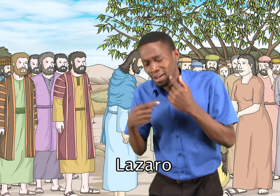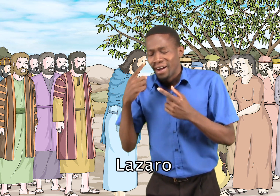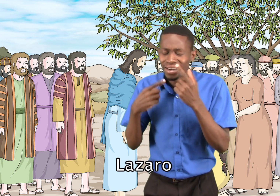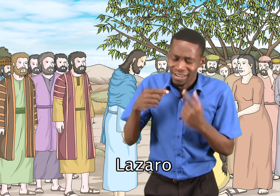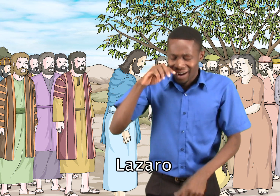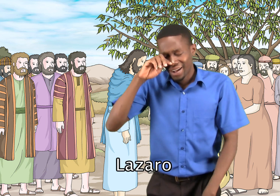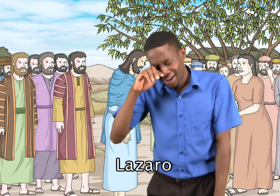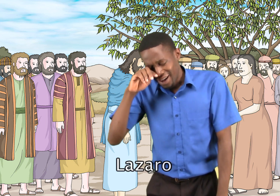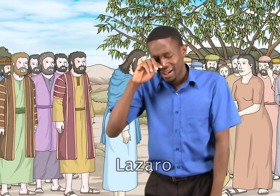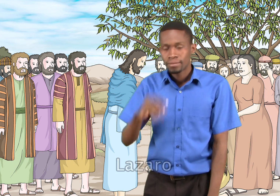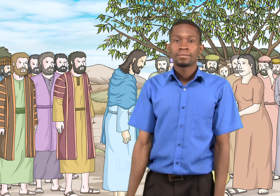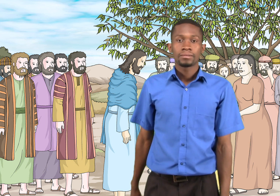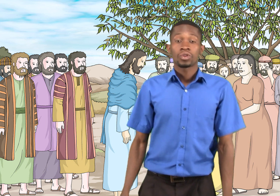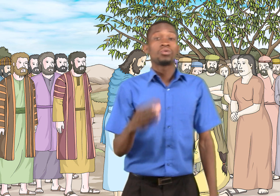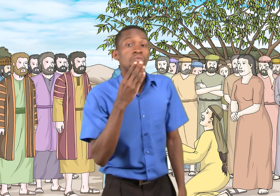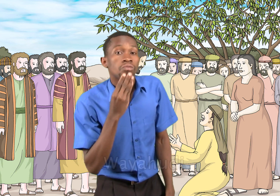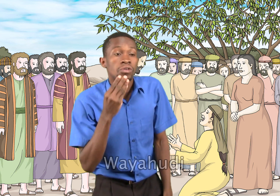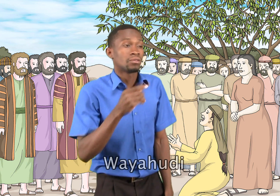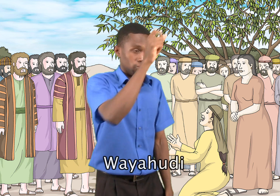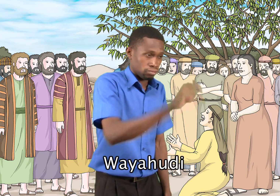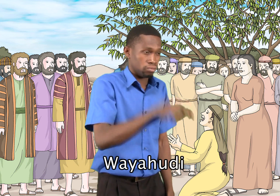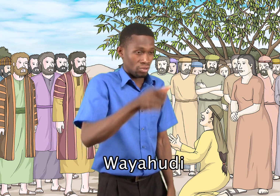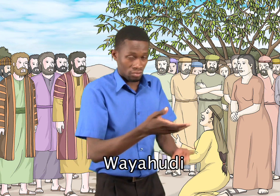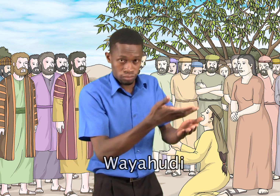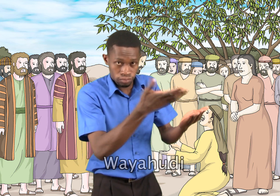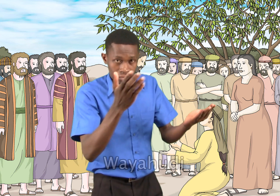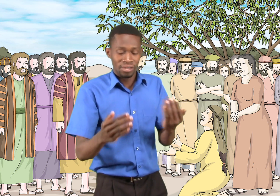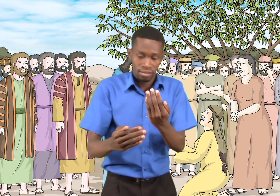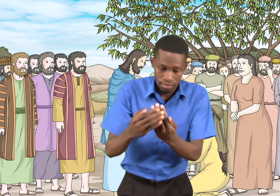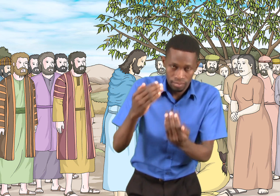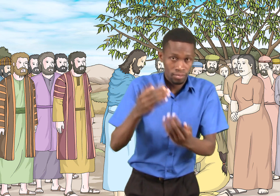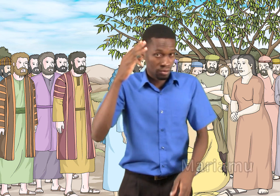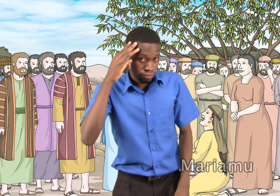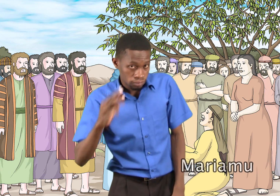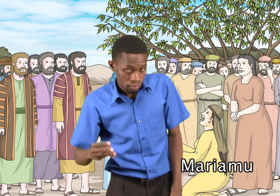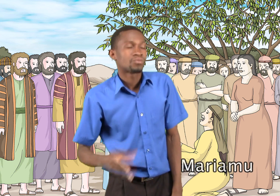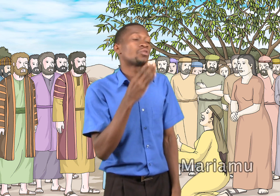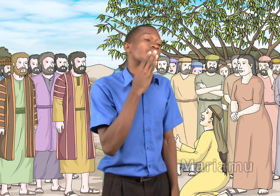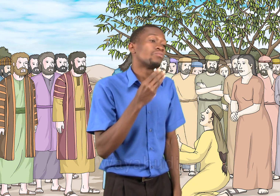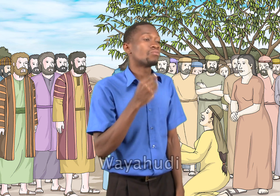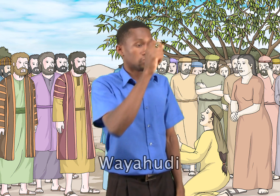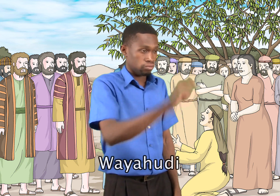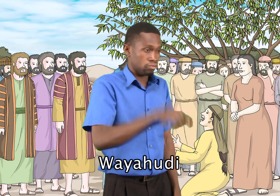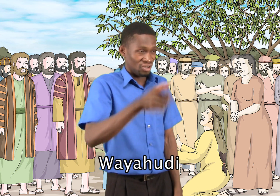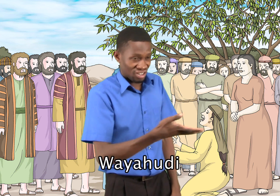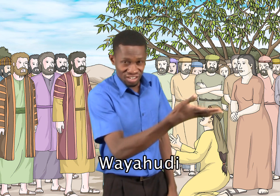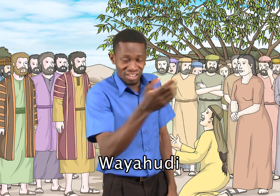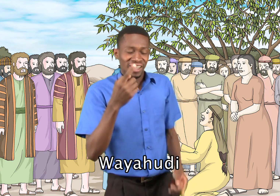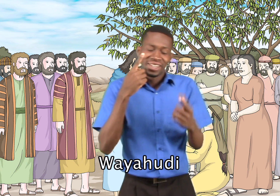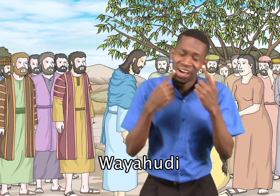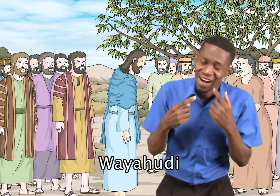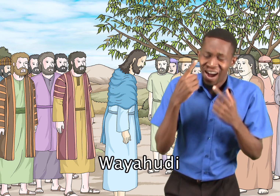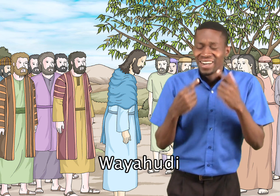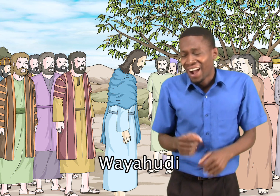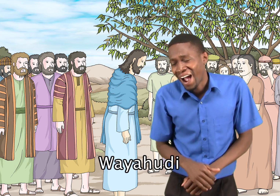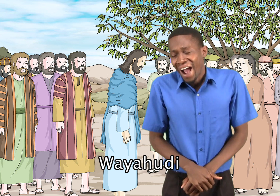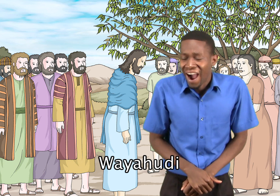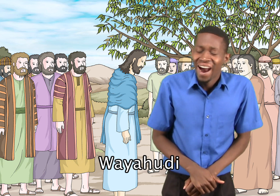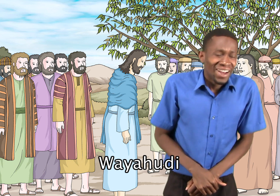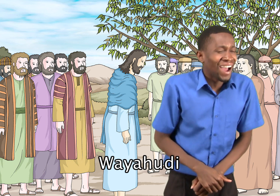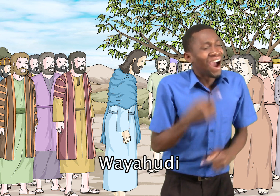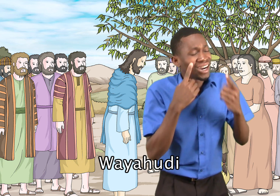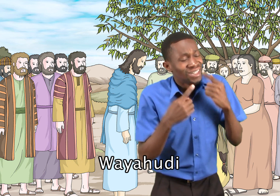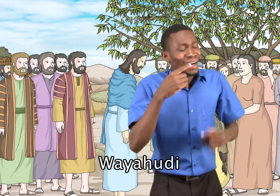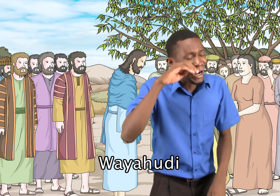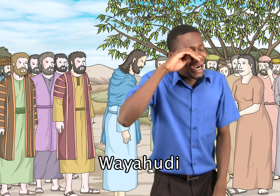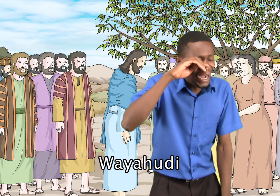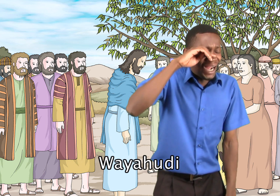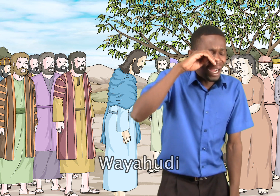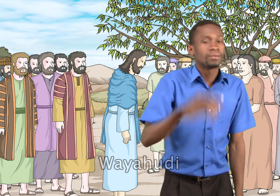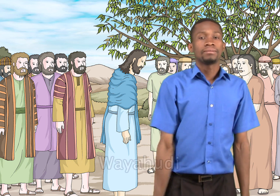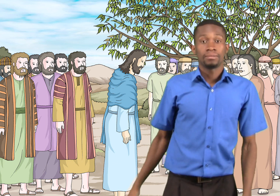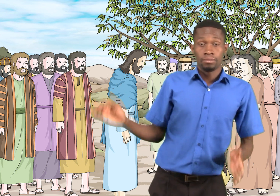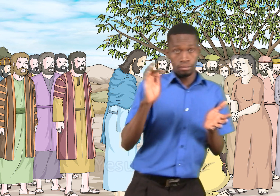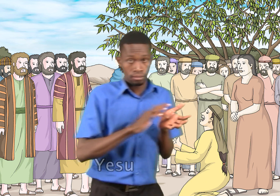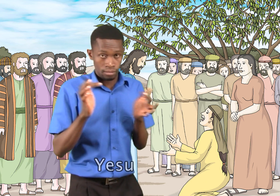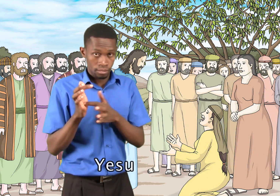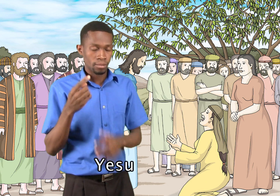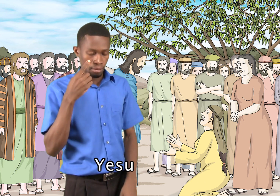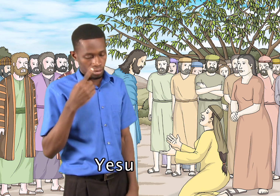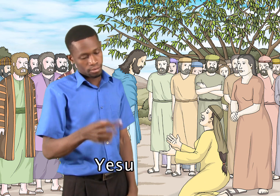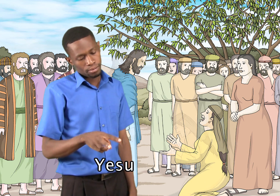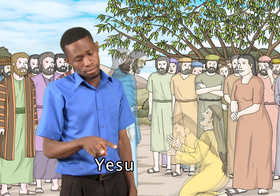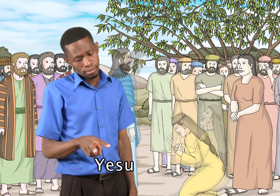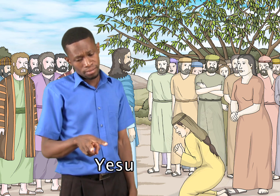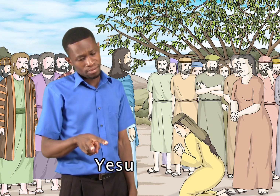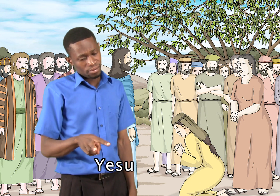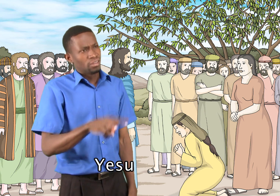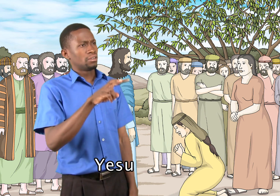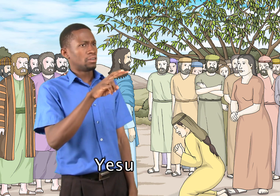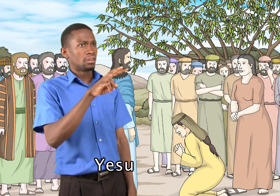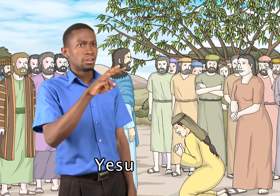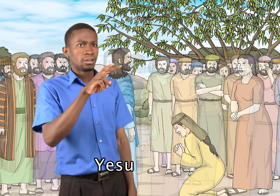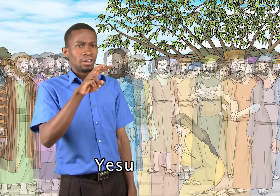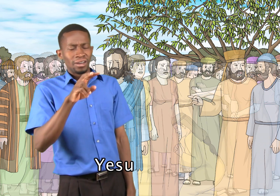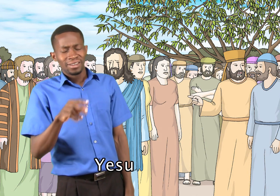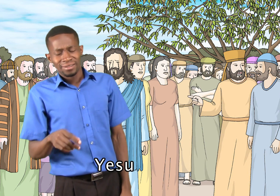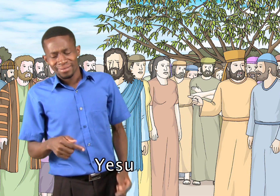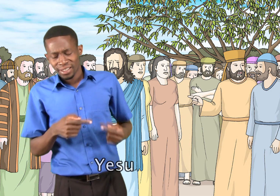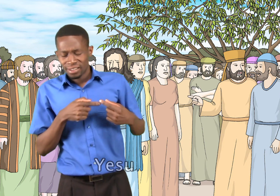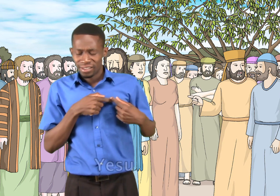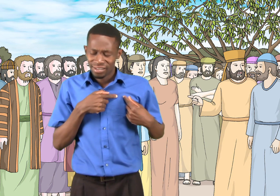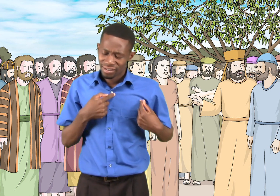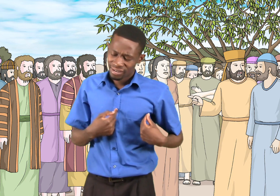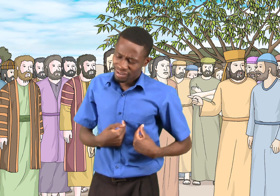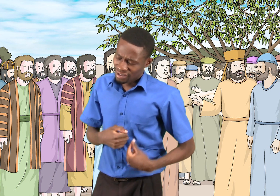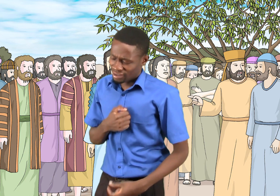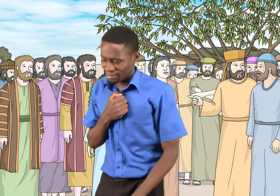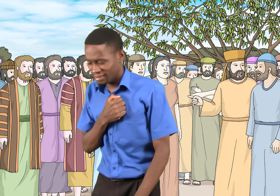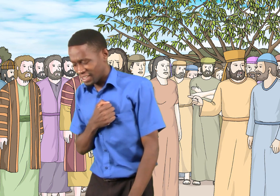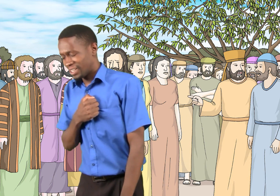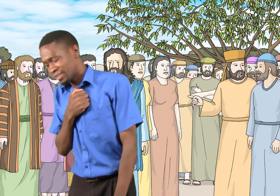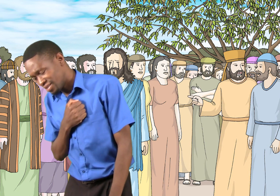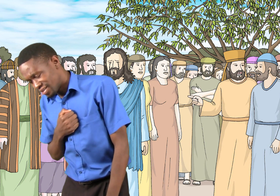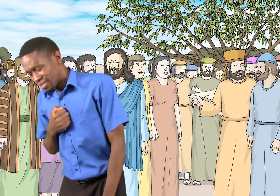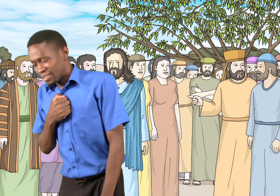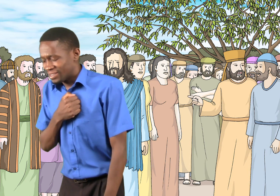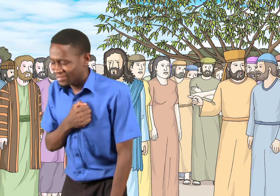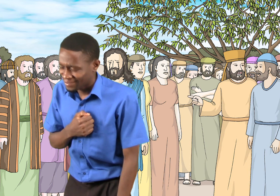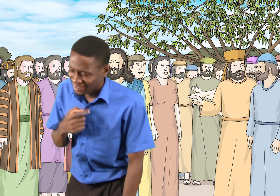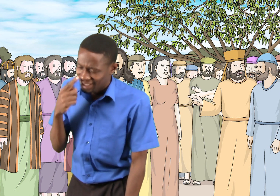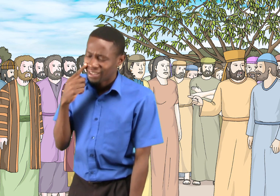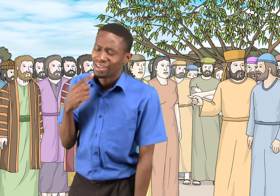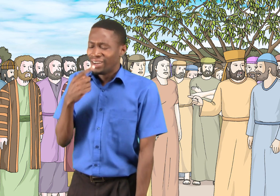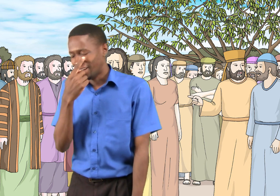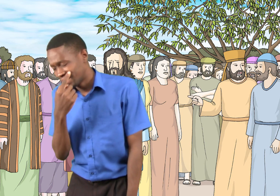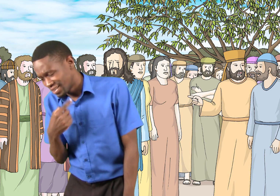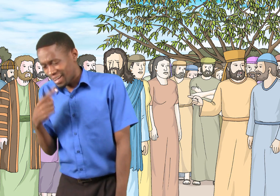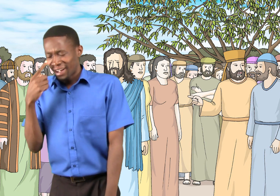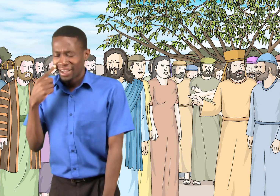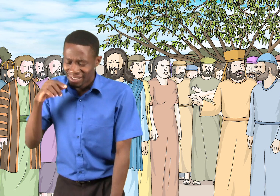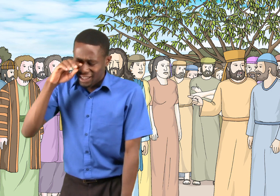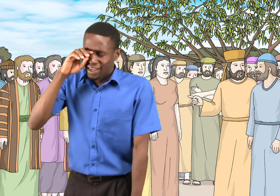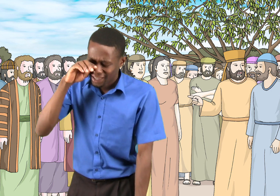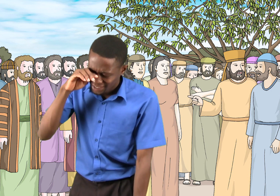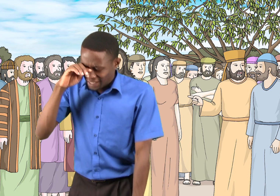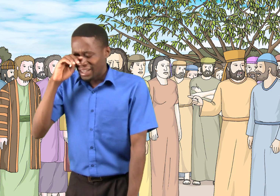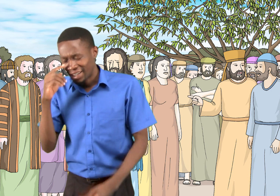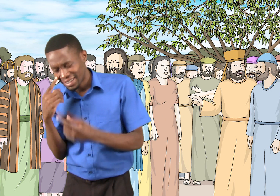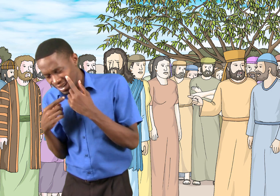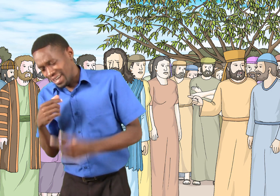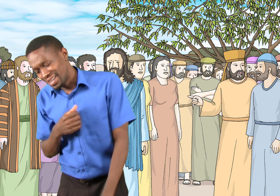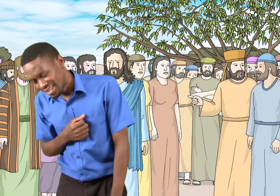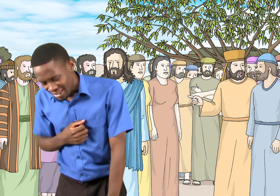When Jesus saw her weeping, and the Jews who had come with her also weeping, He was deeply moved in spirit and troubled.